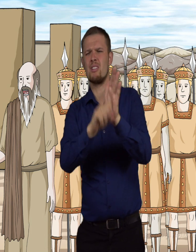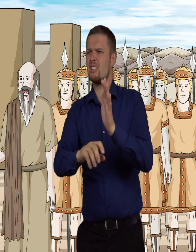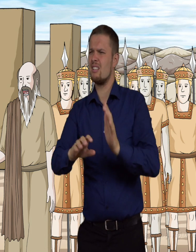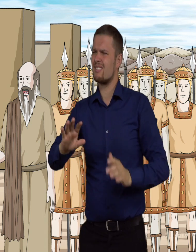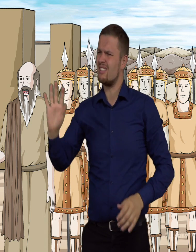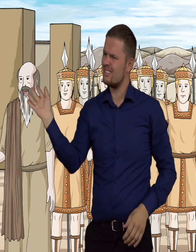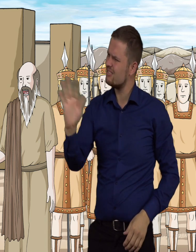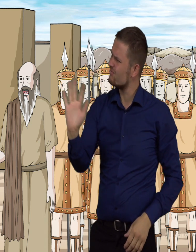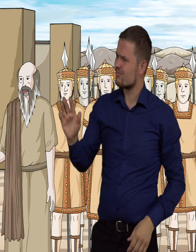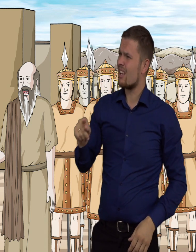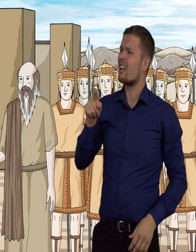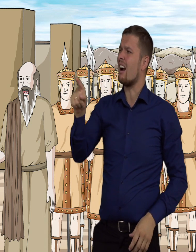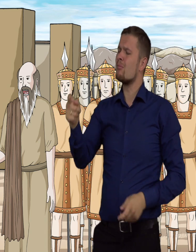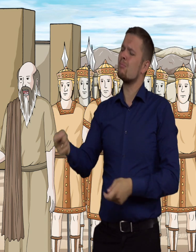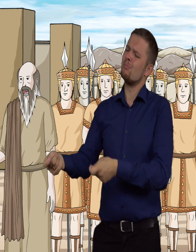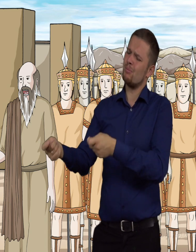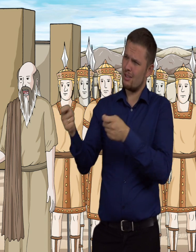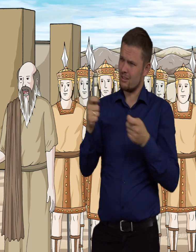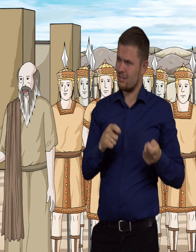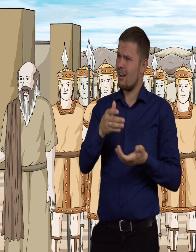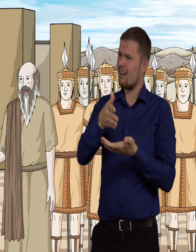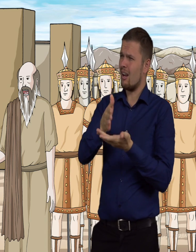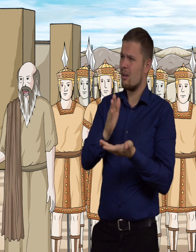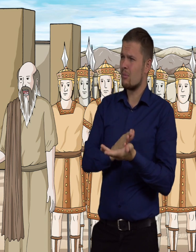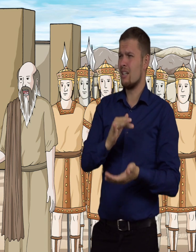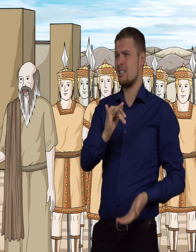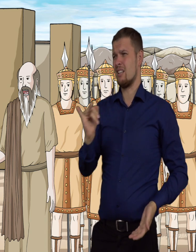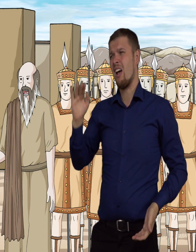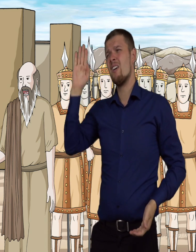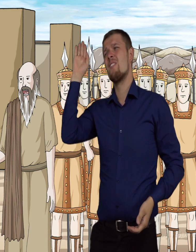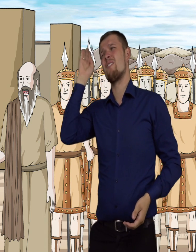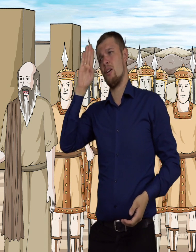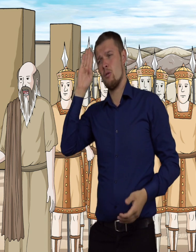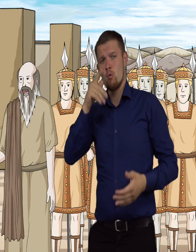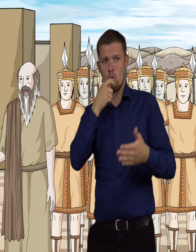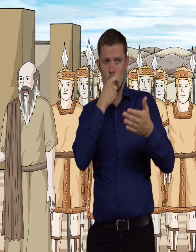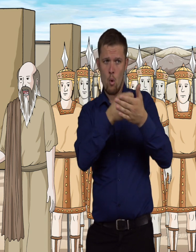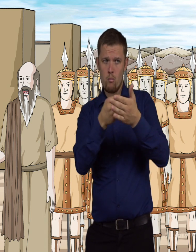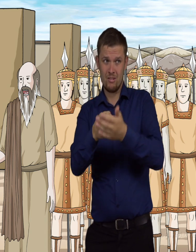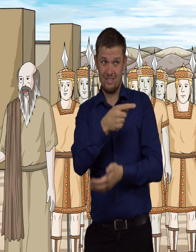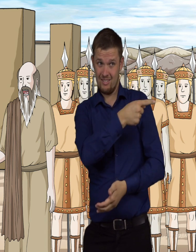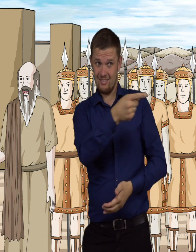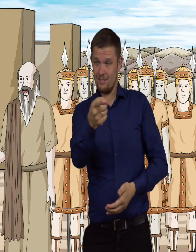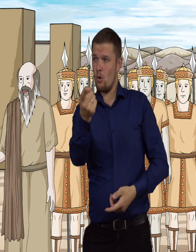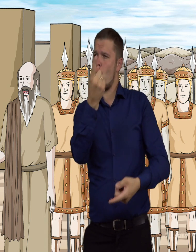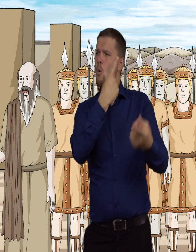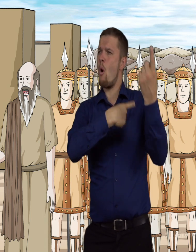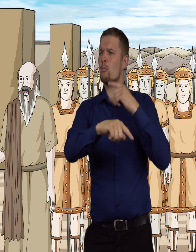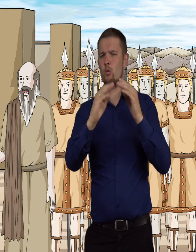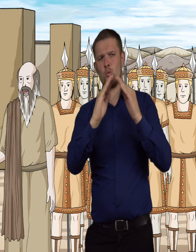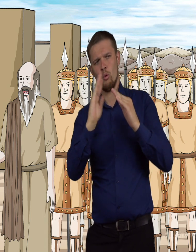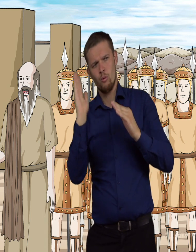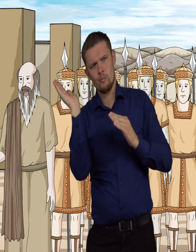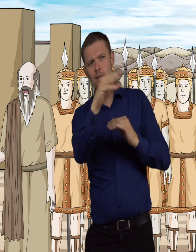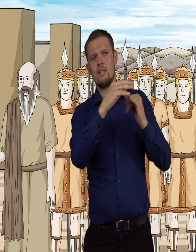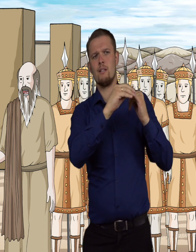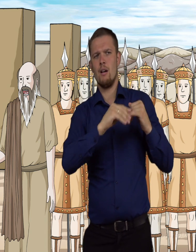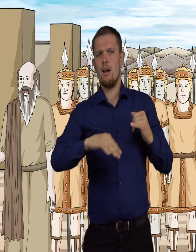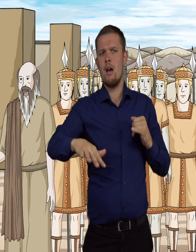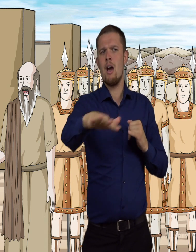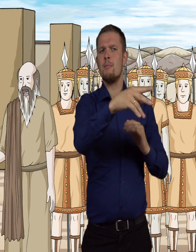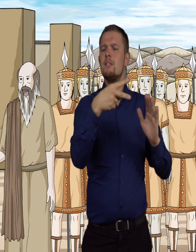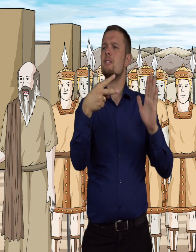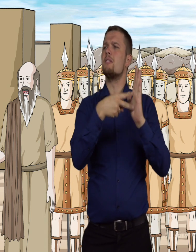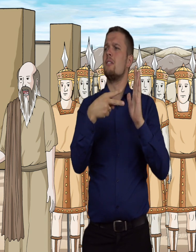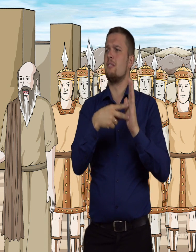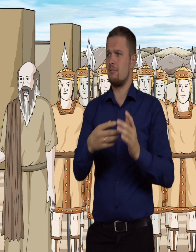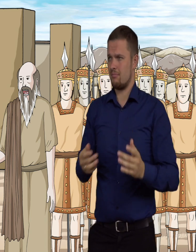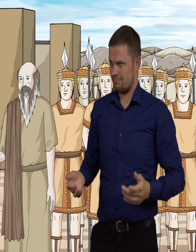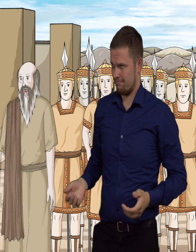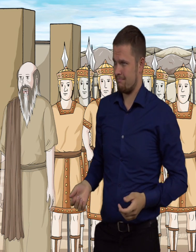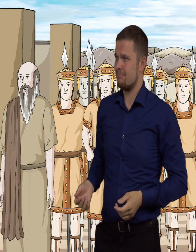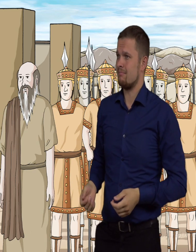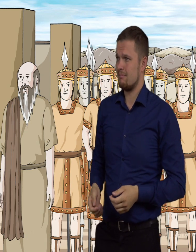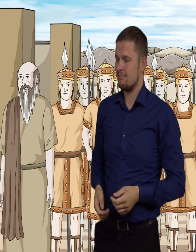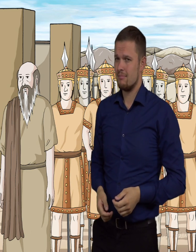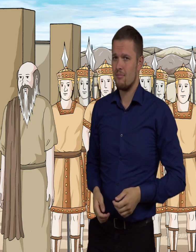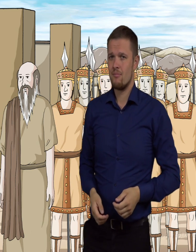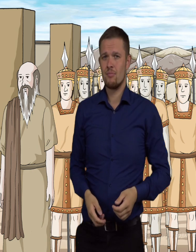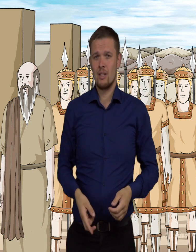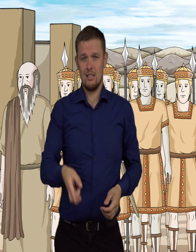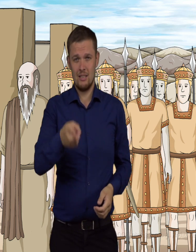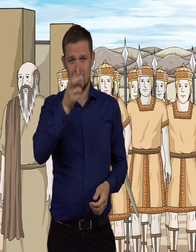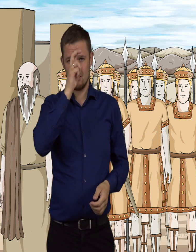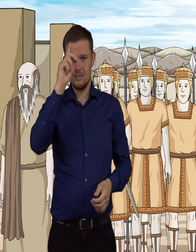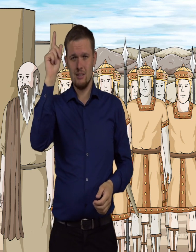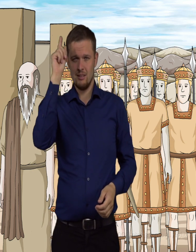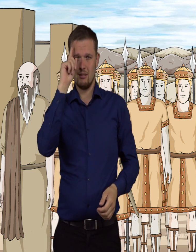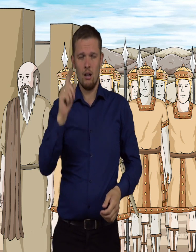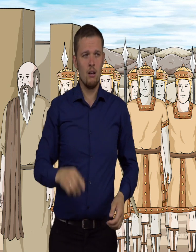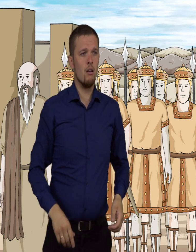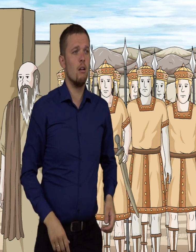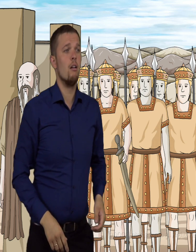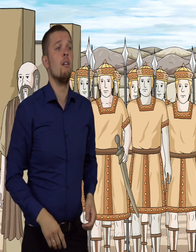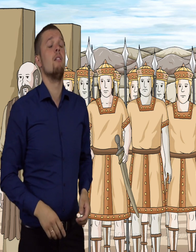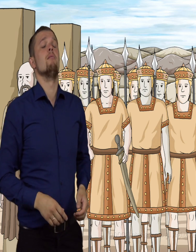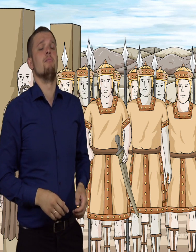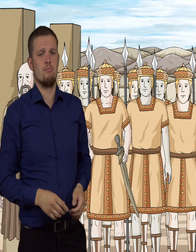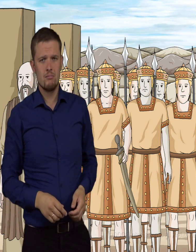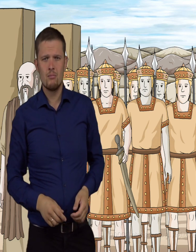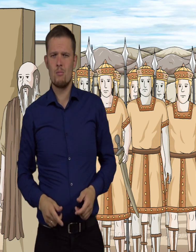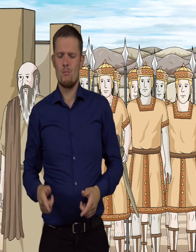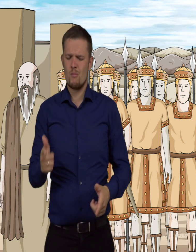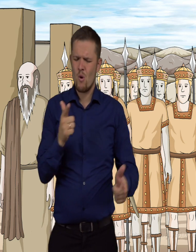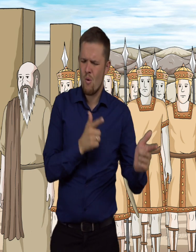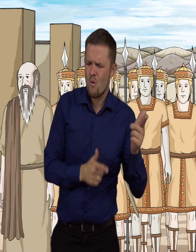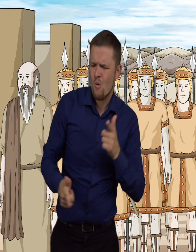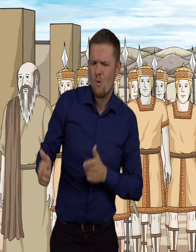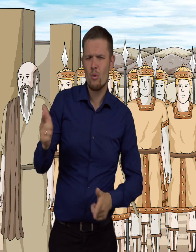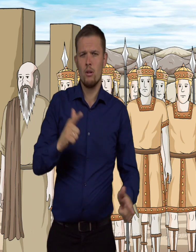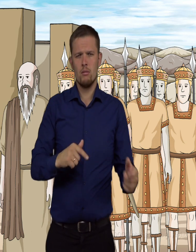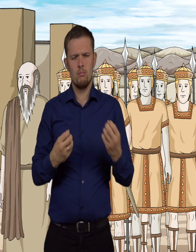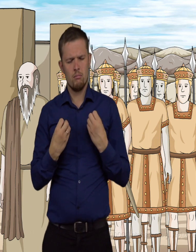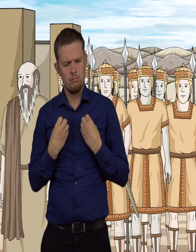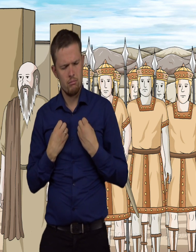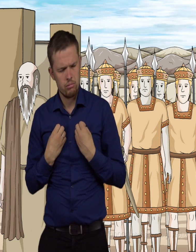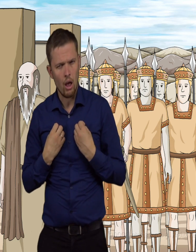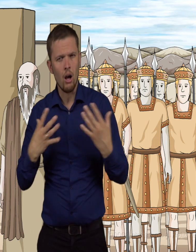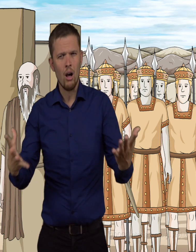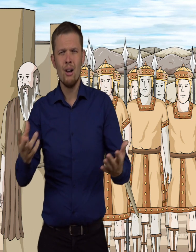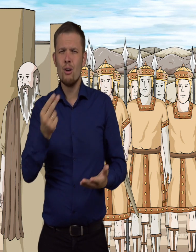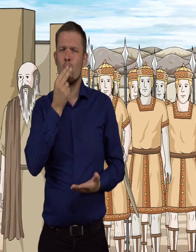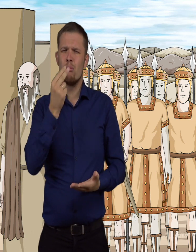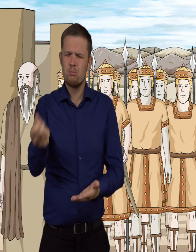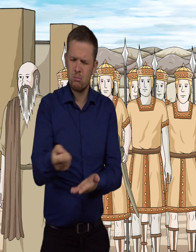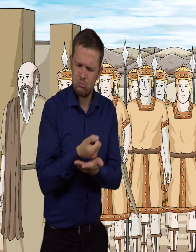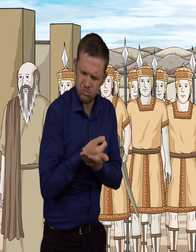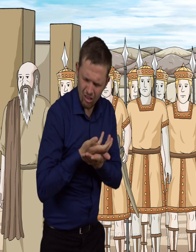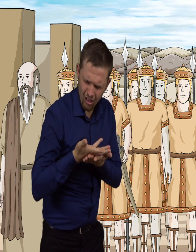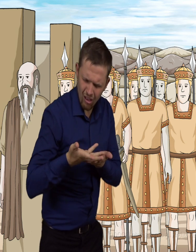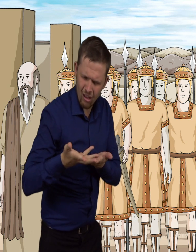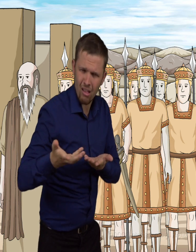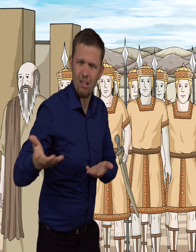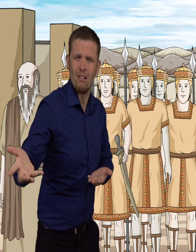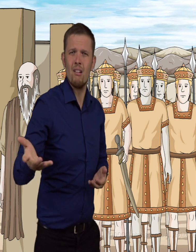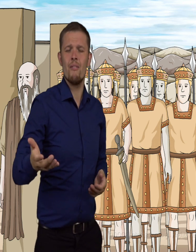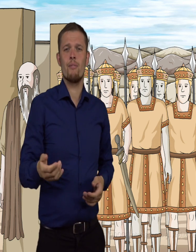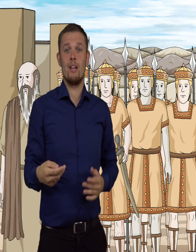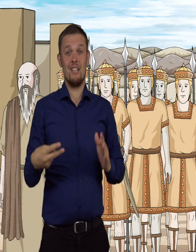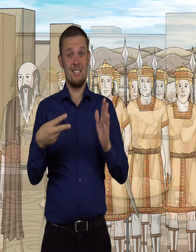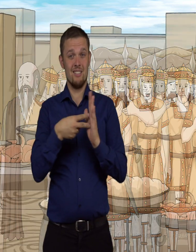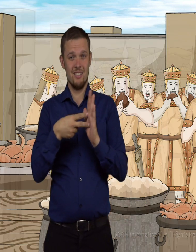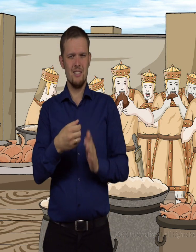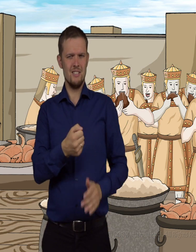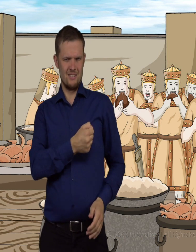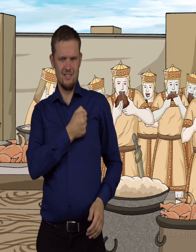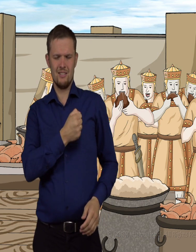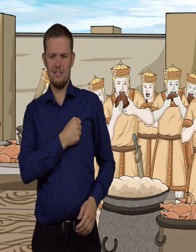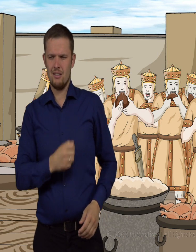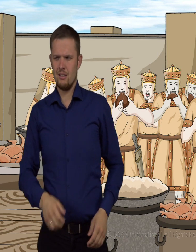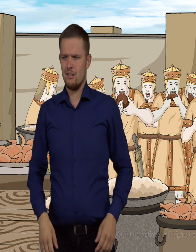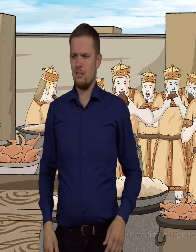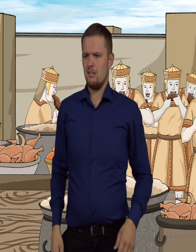Set food and water before them, that they may eat and drink and then return to their master.”